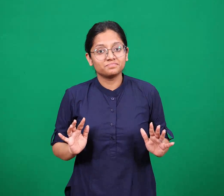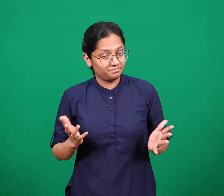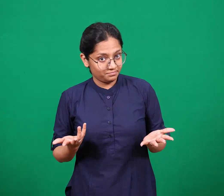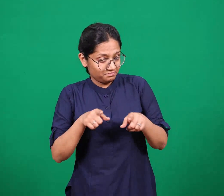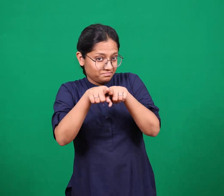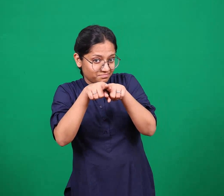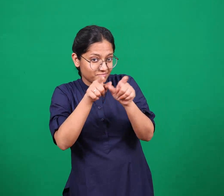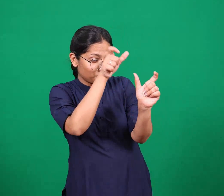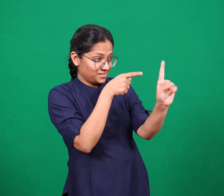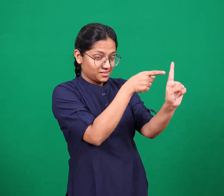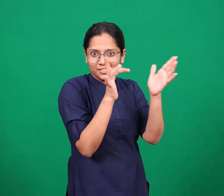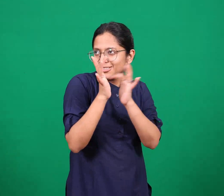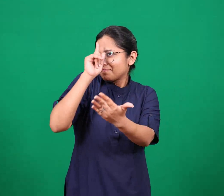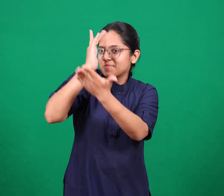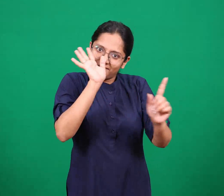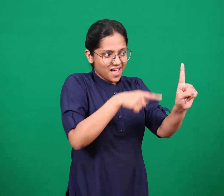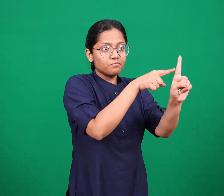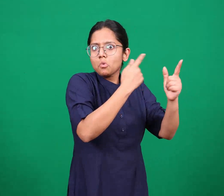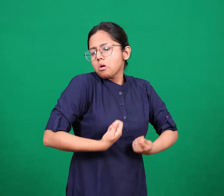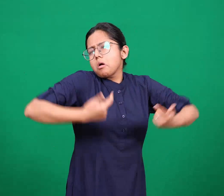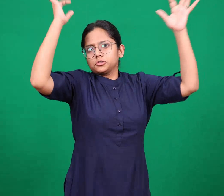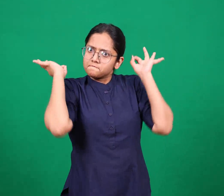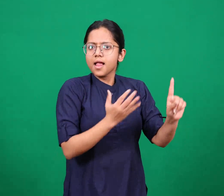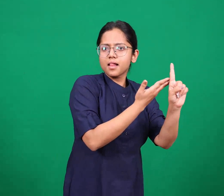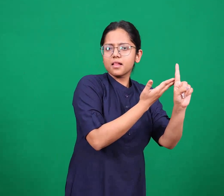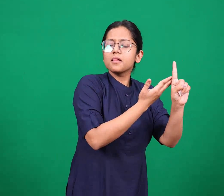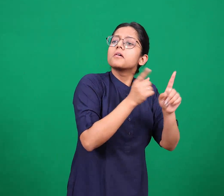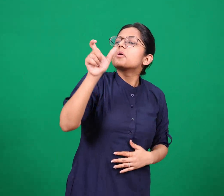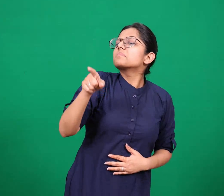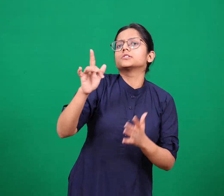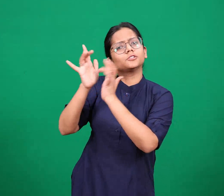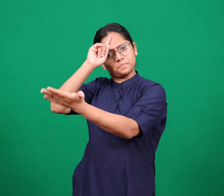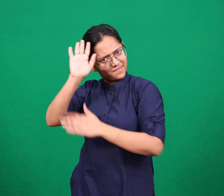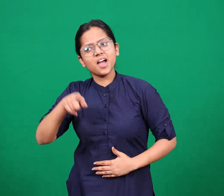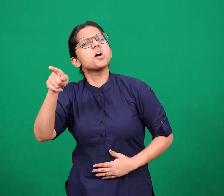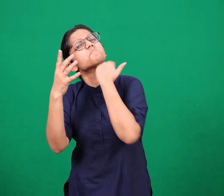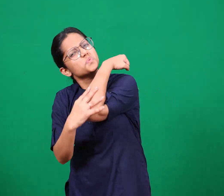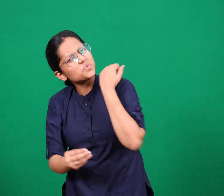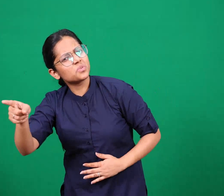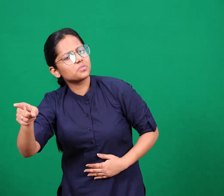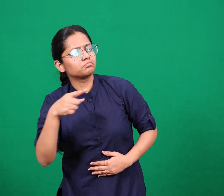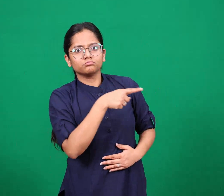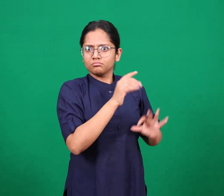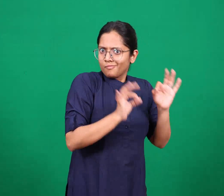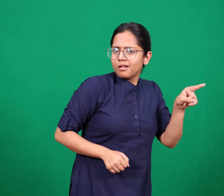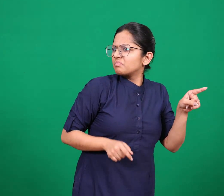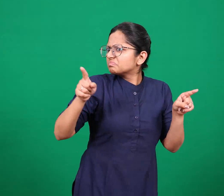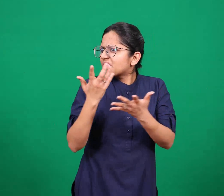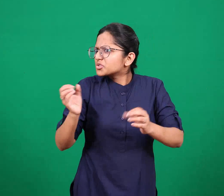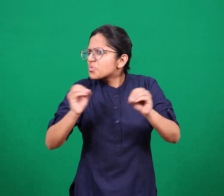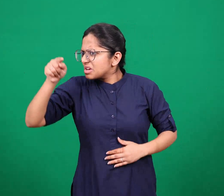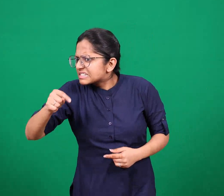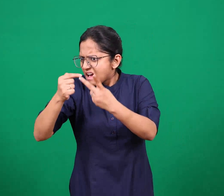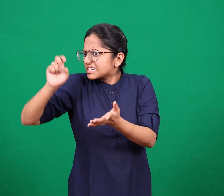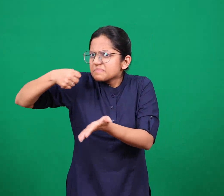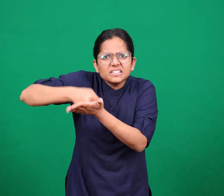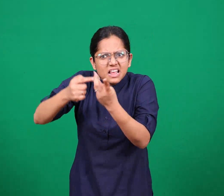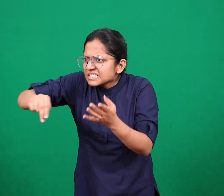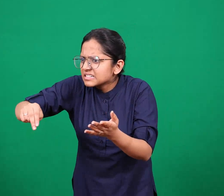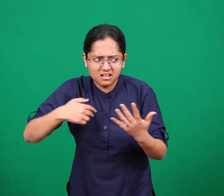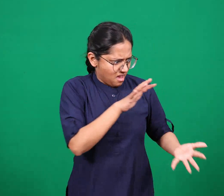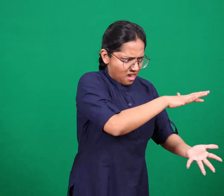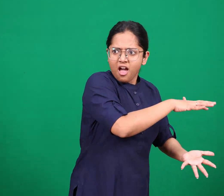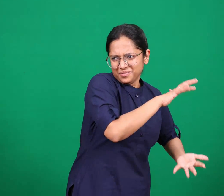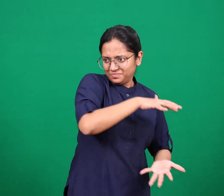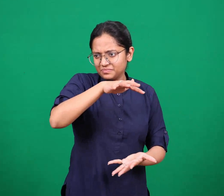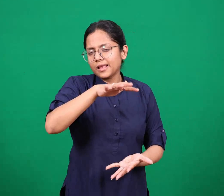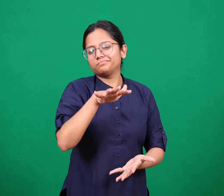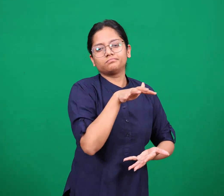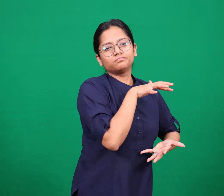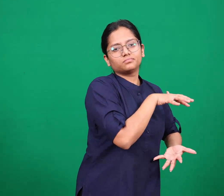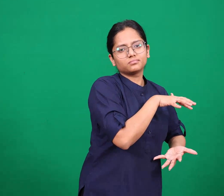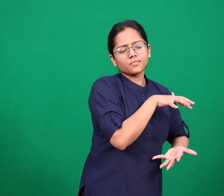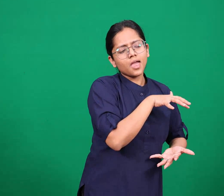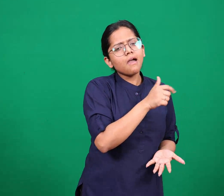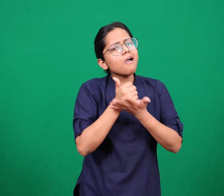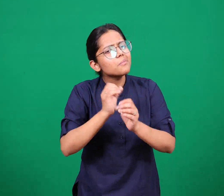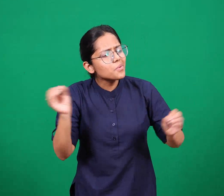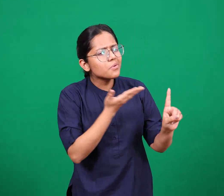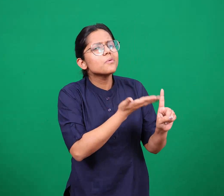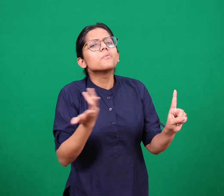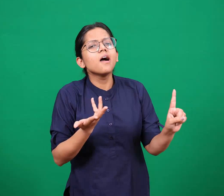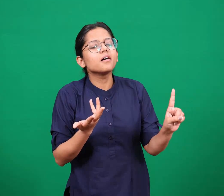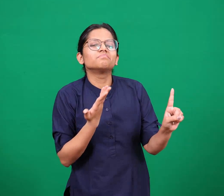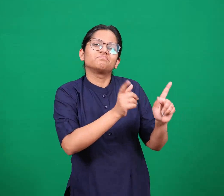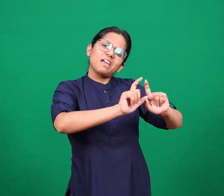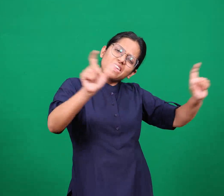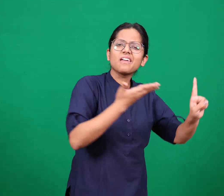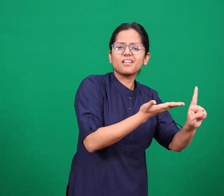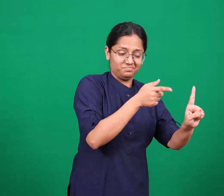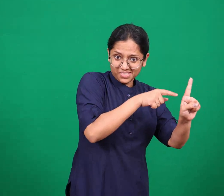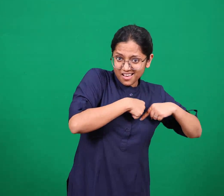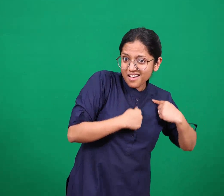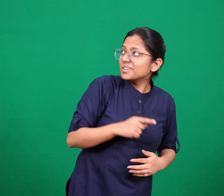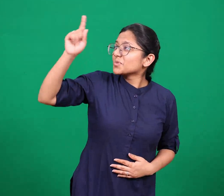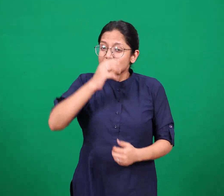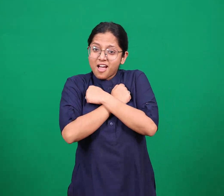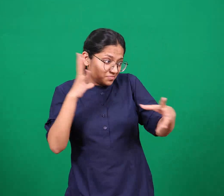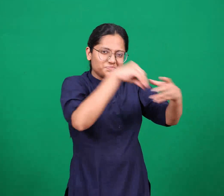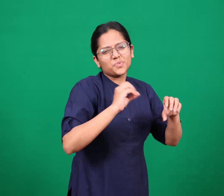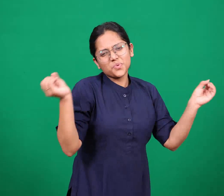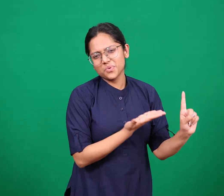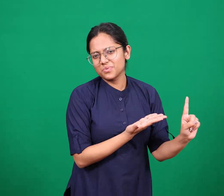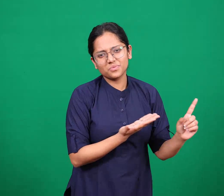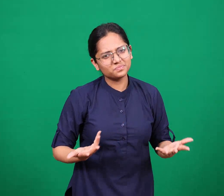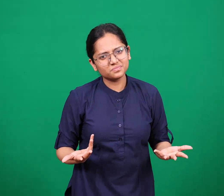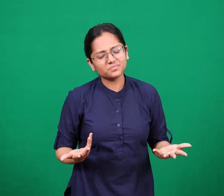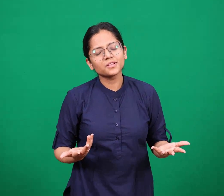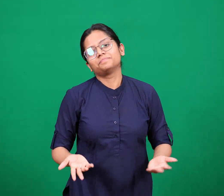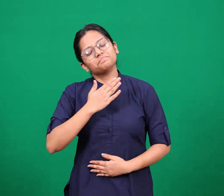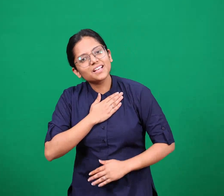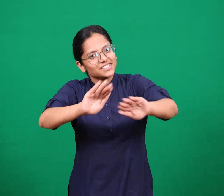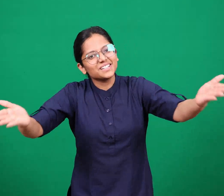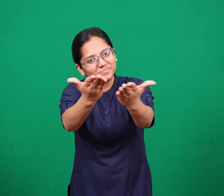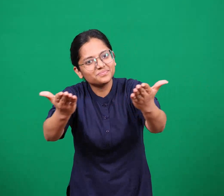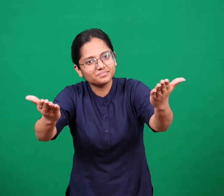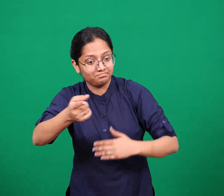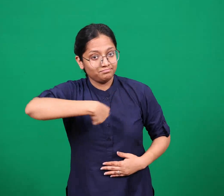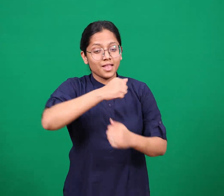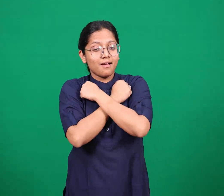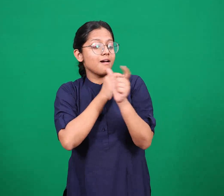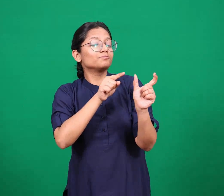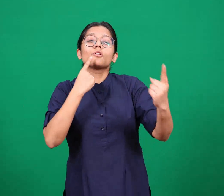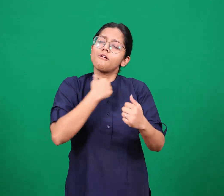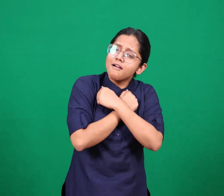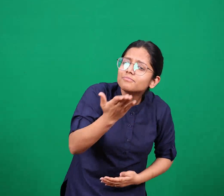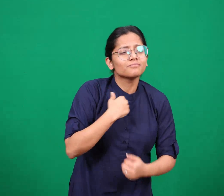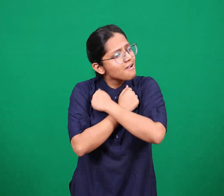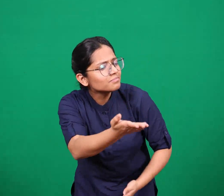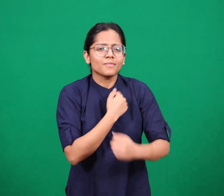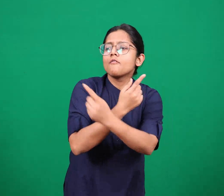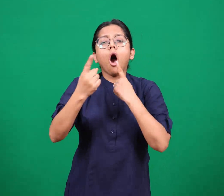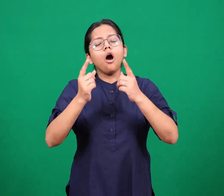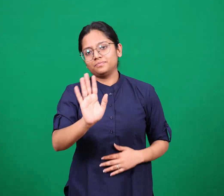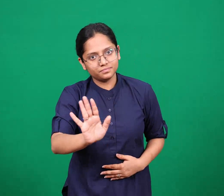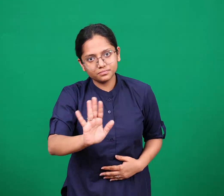If anyone with earthly possessions sees his brother in need, but withholds his compassion from him, how can the love of God abide in him?